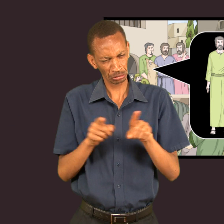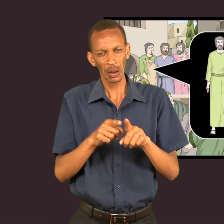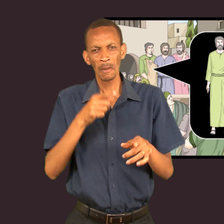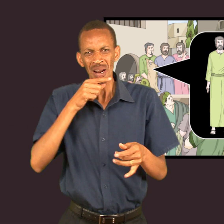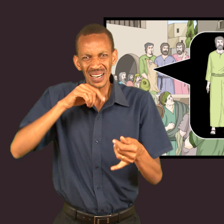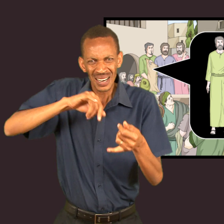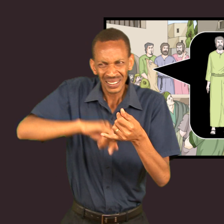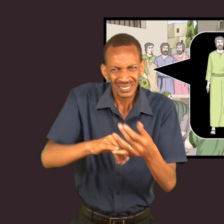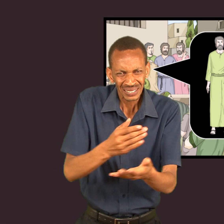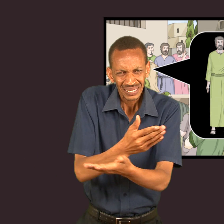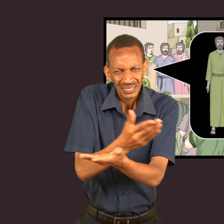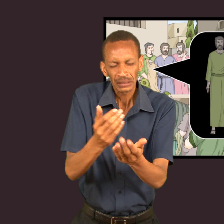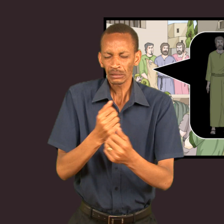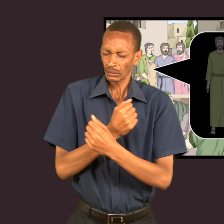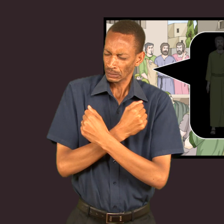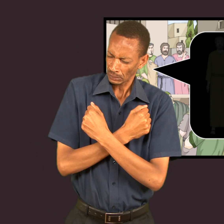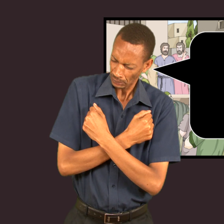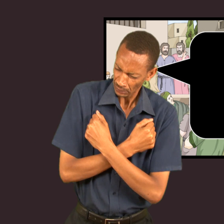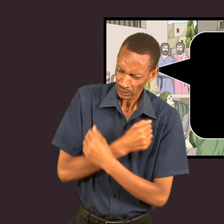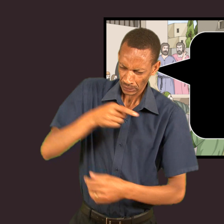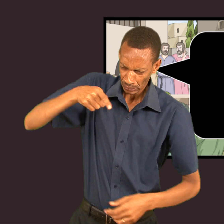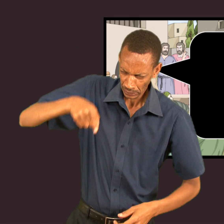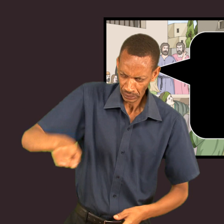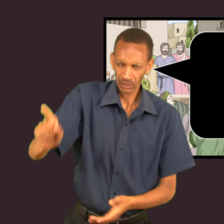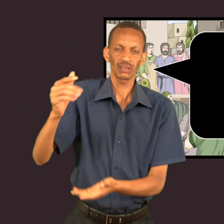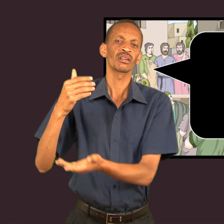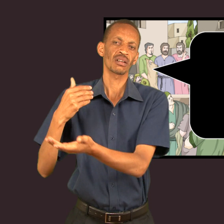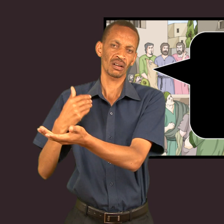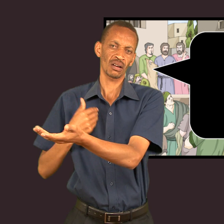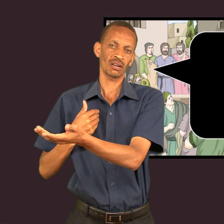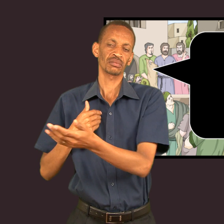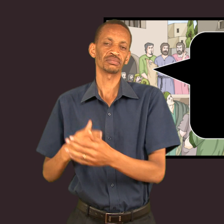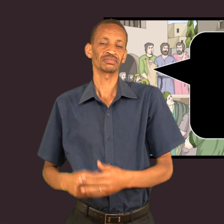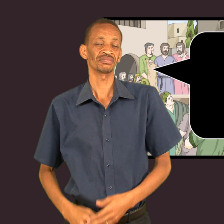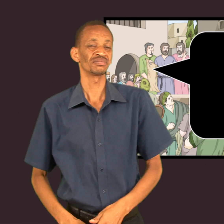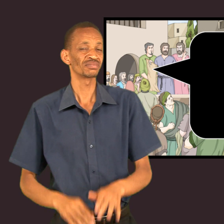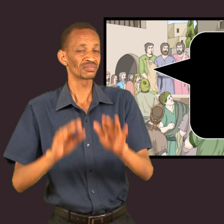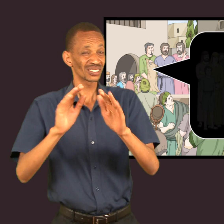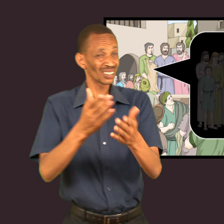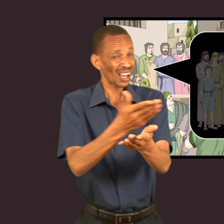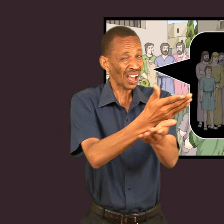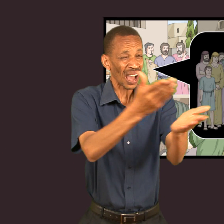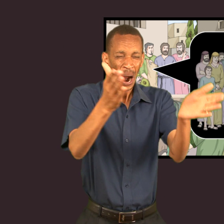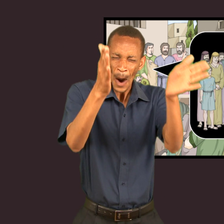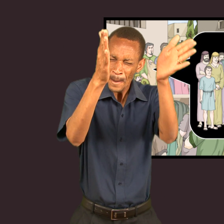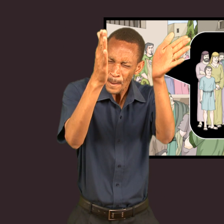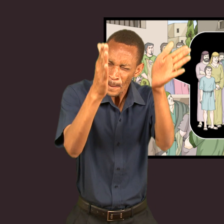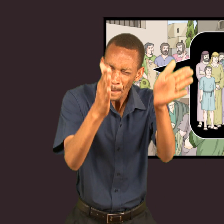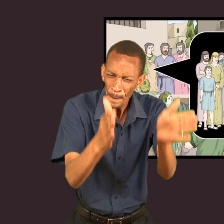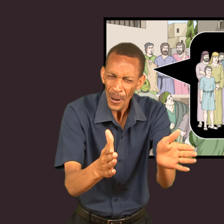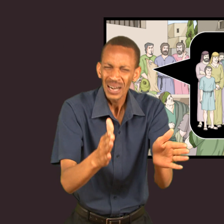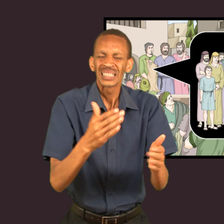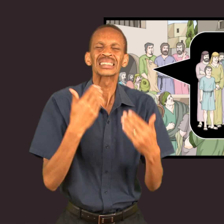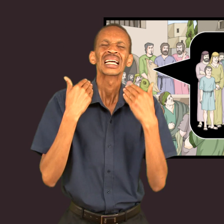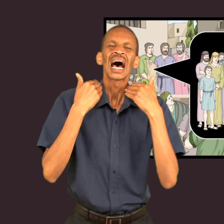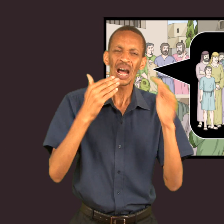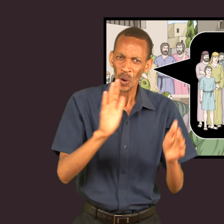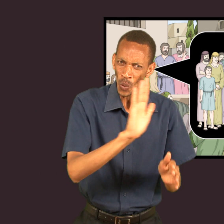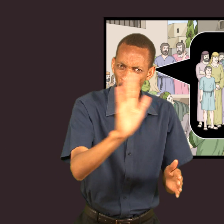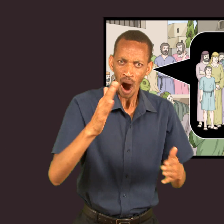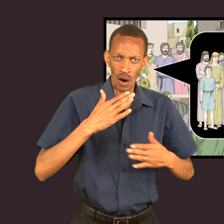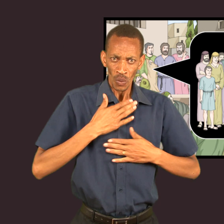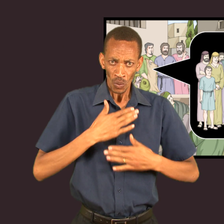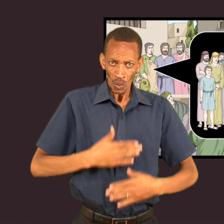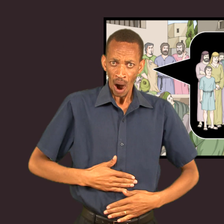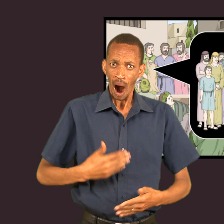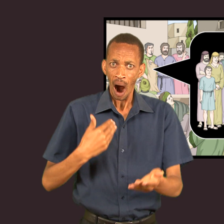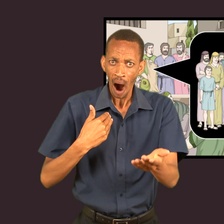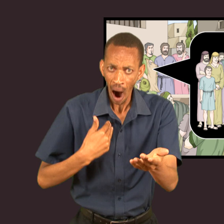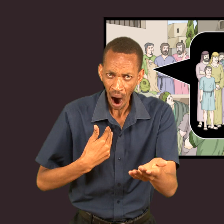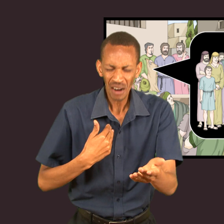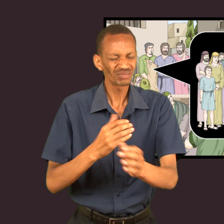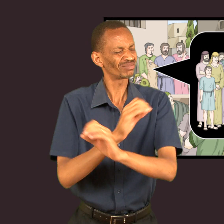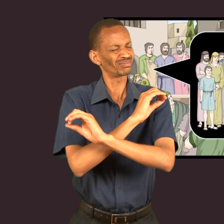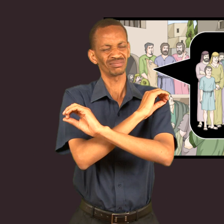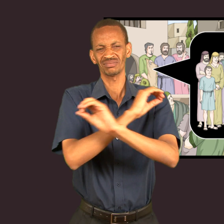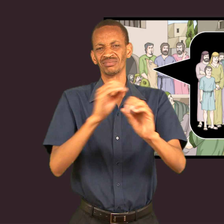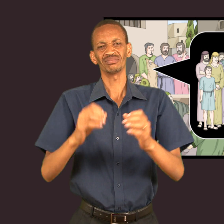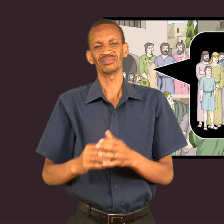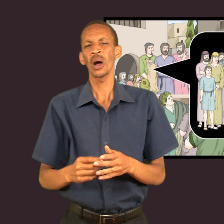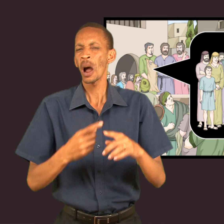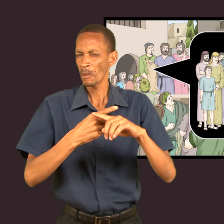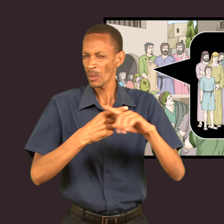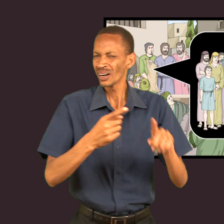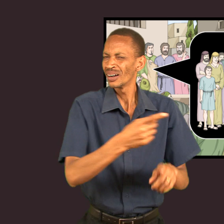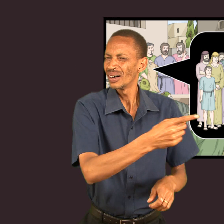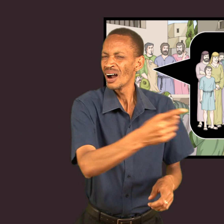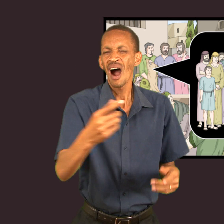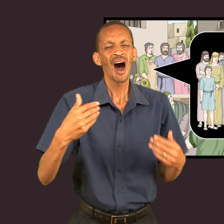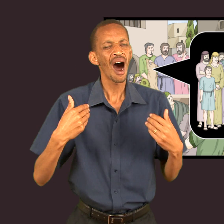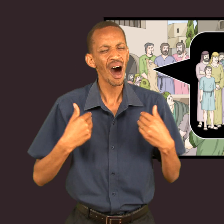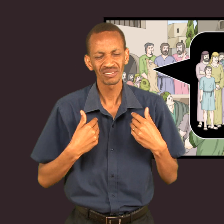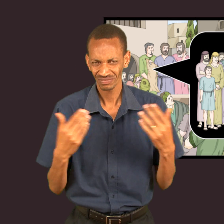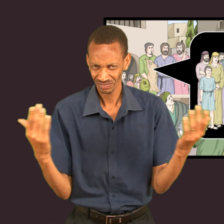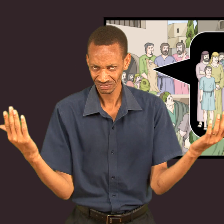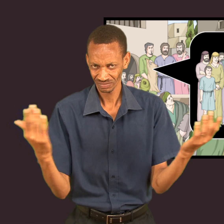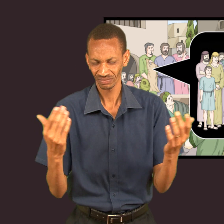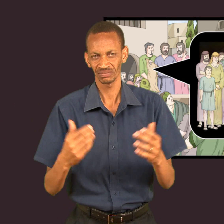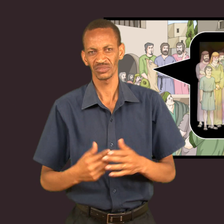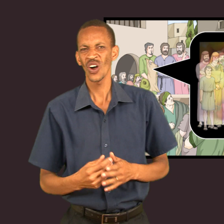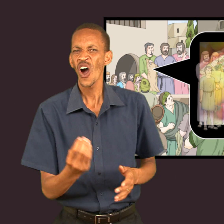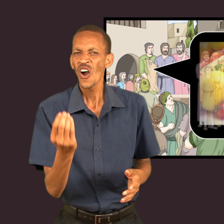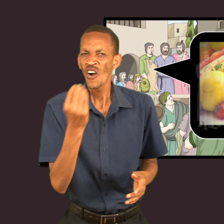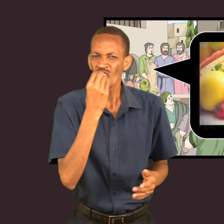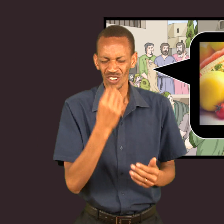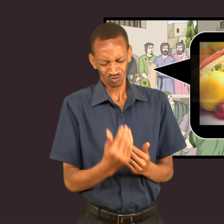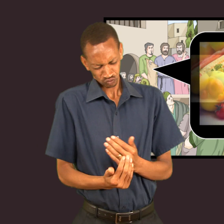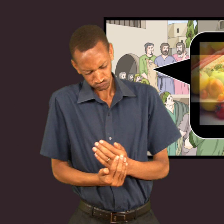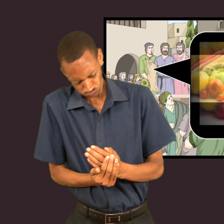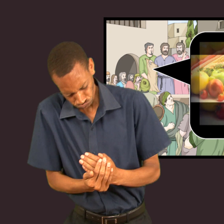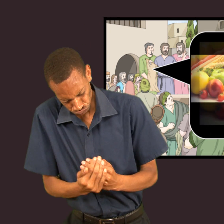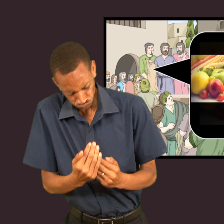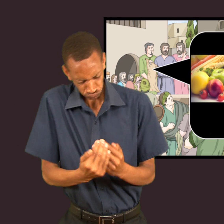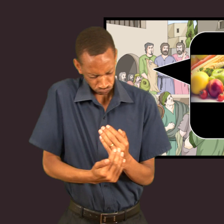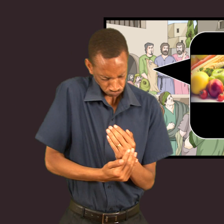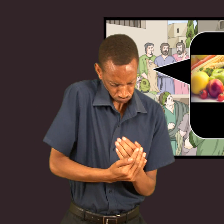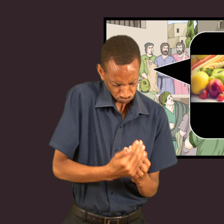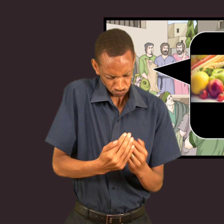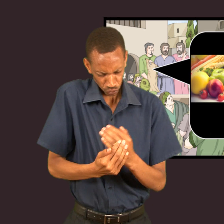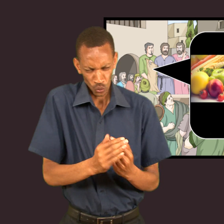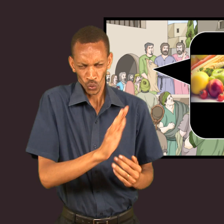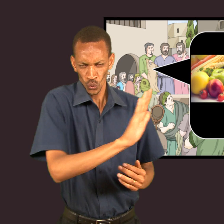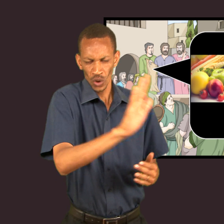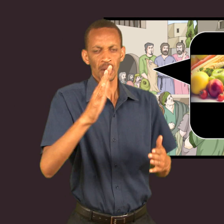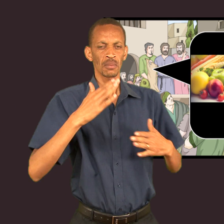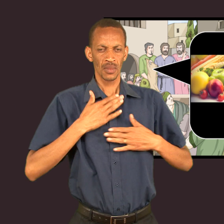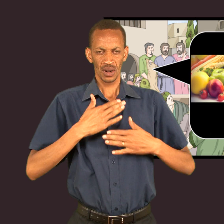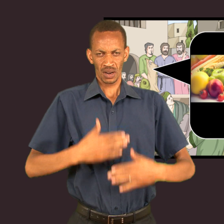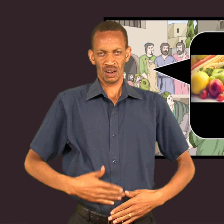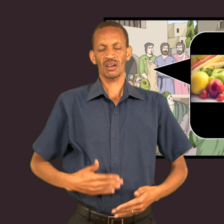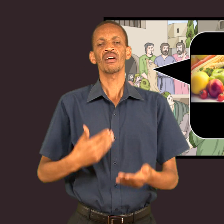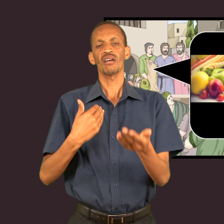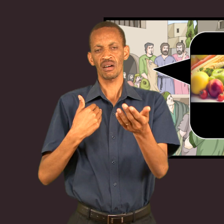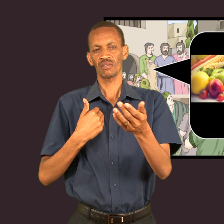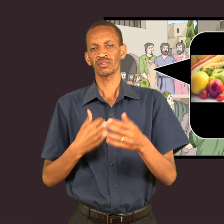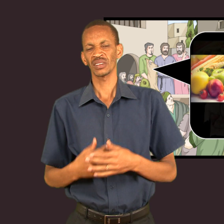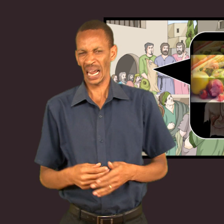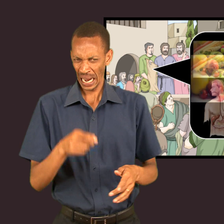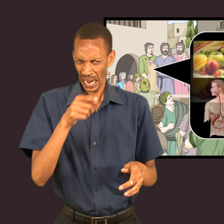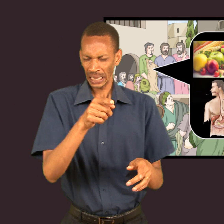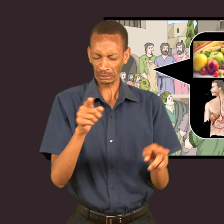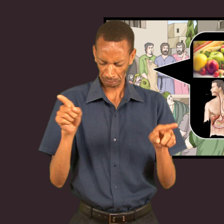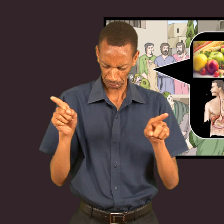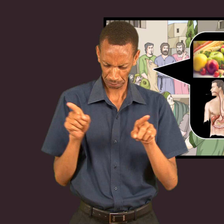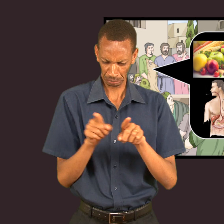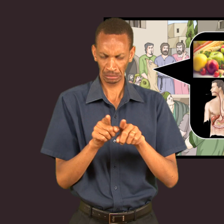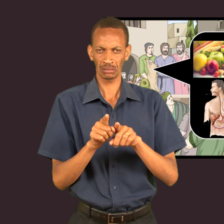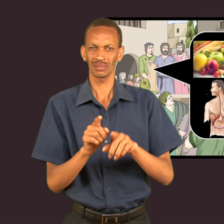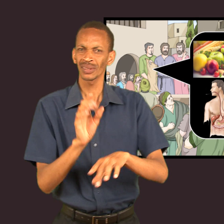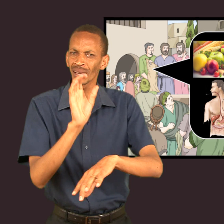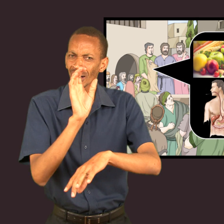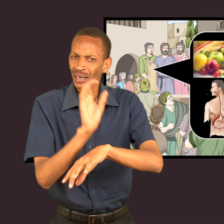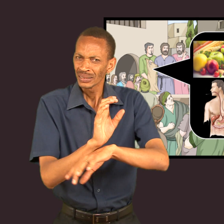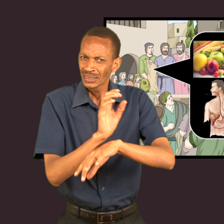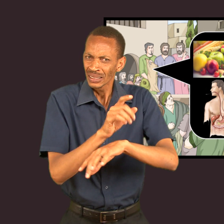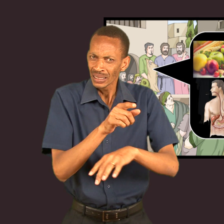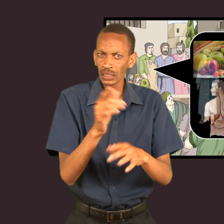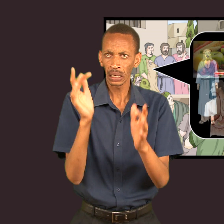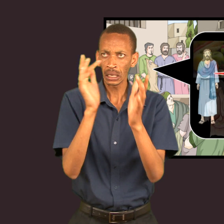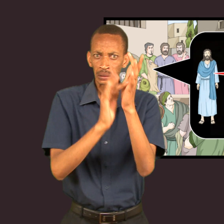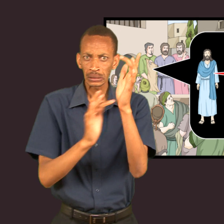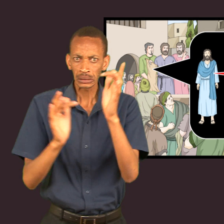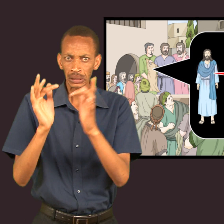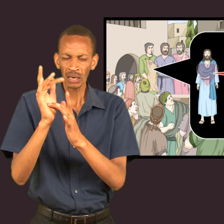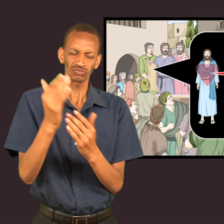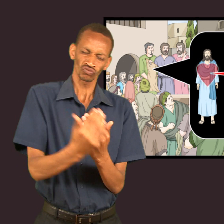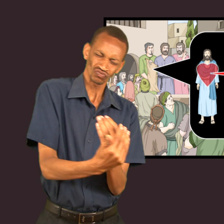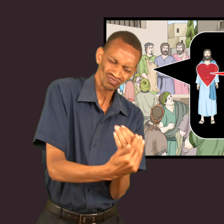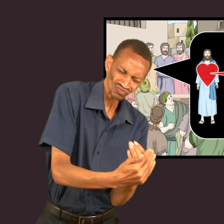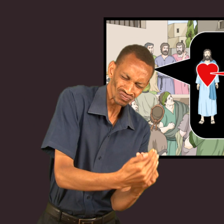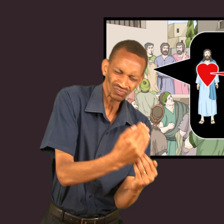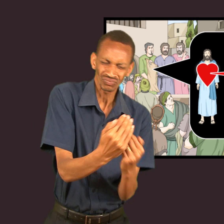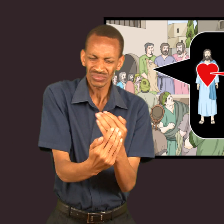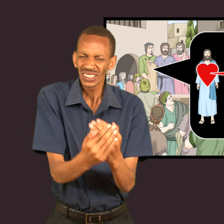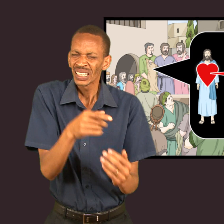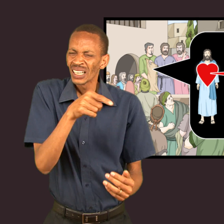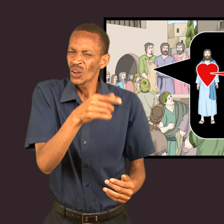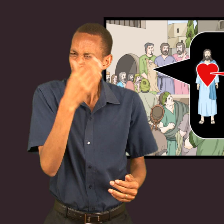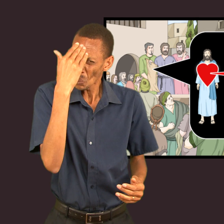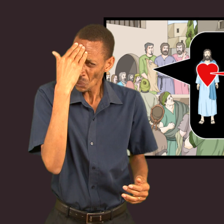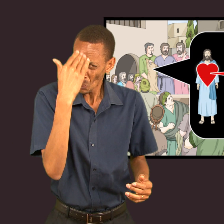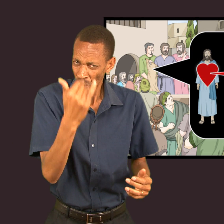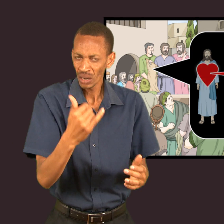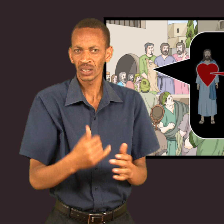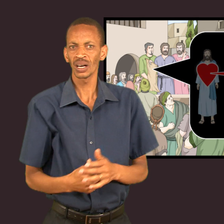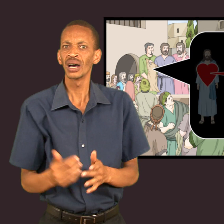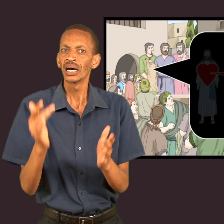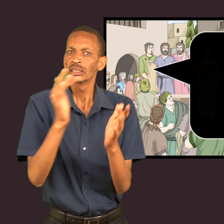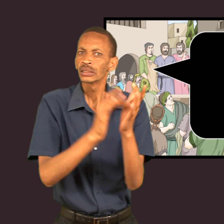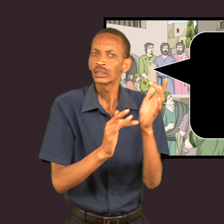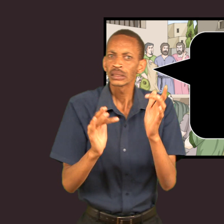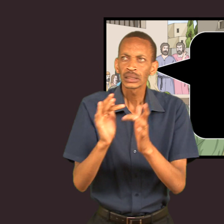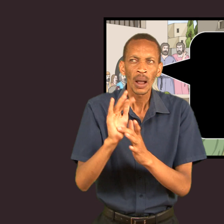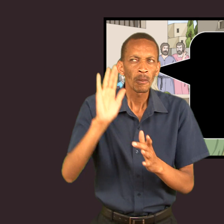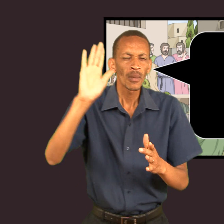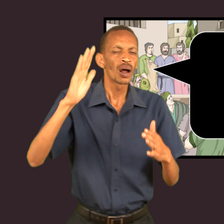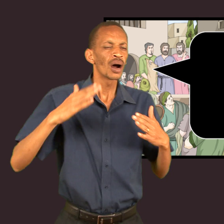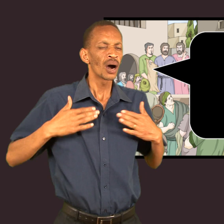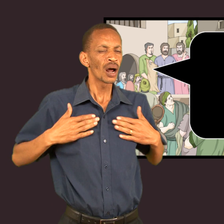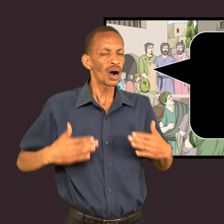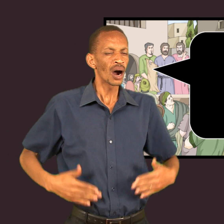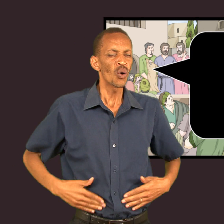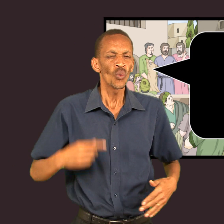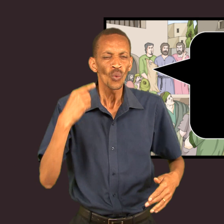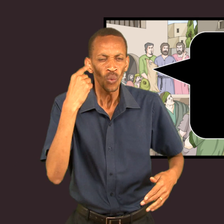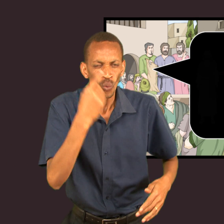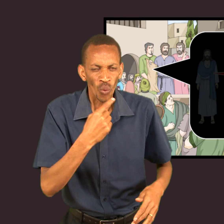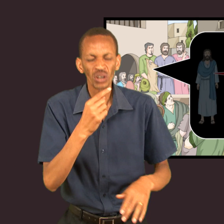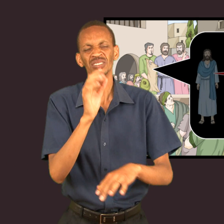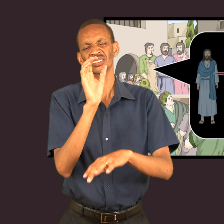He who loves his wife loves himself. Indeed, no one ever hated his own body, but he nourishes and cherishes it, just as Christ does the church.